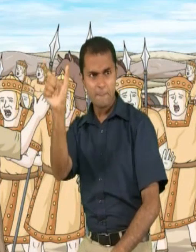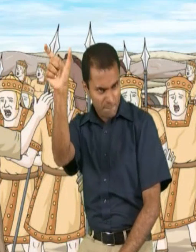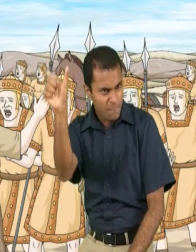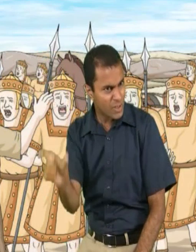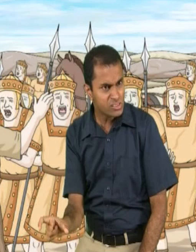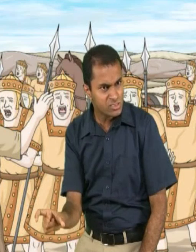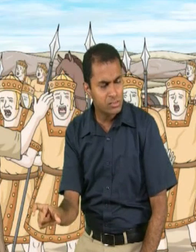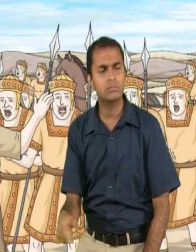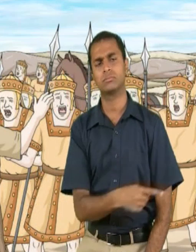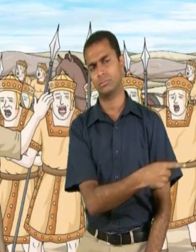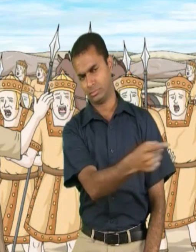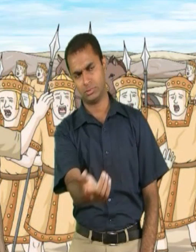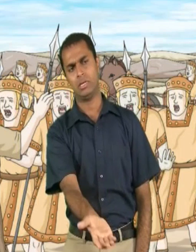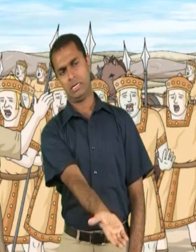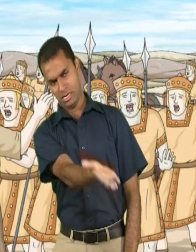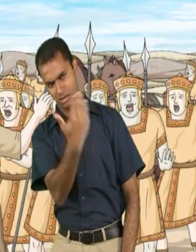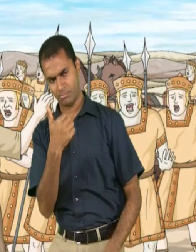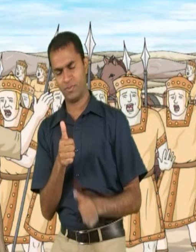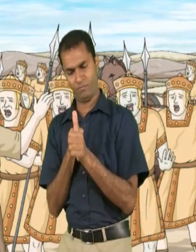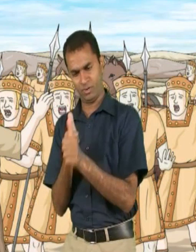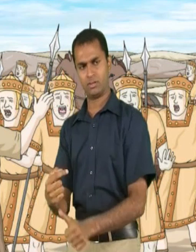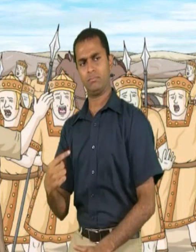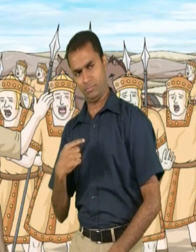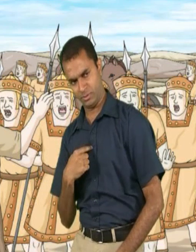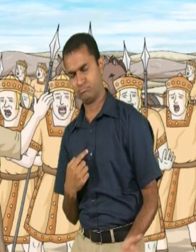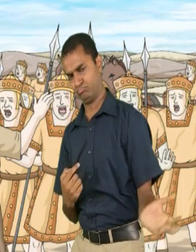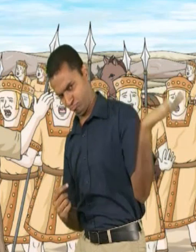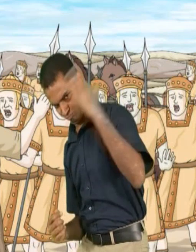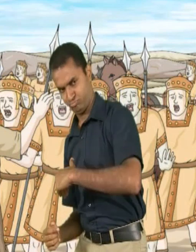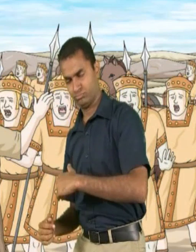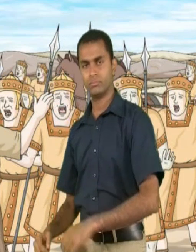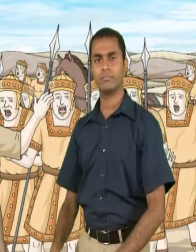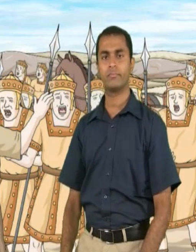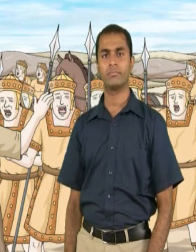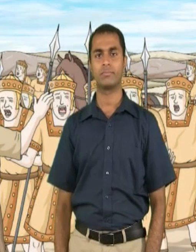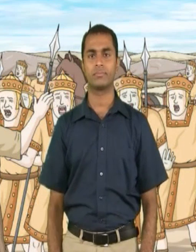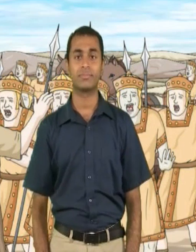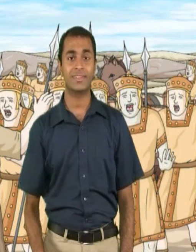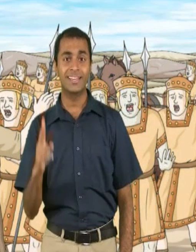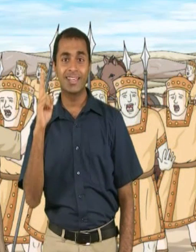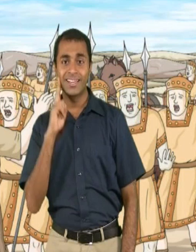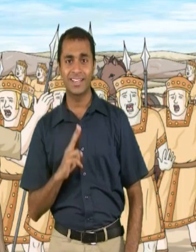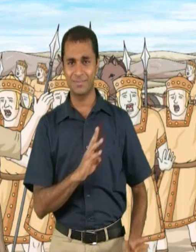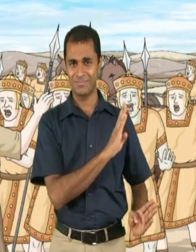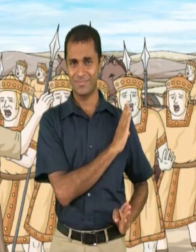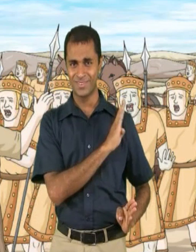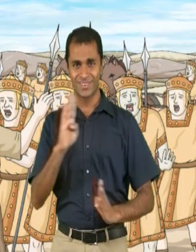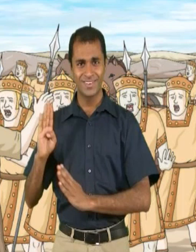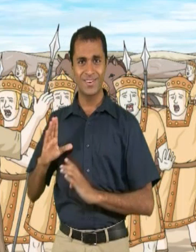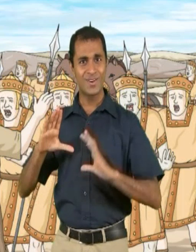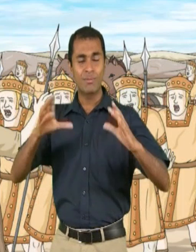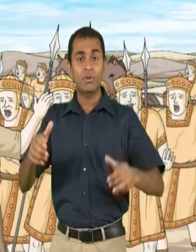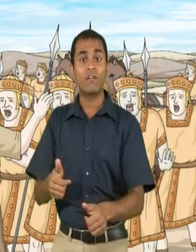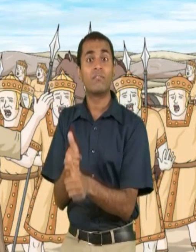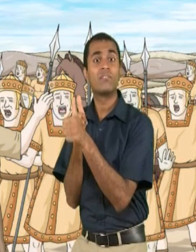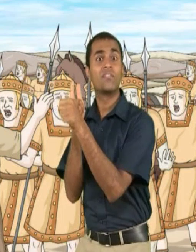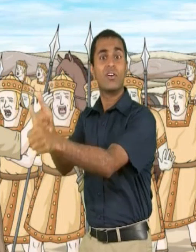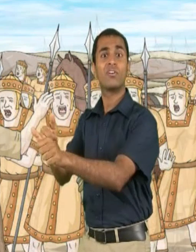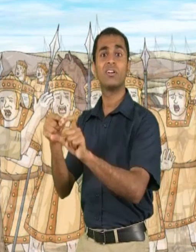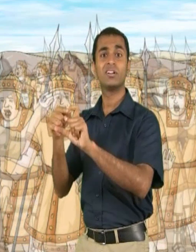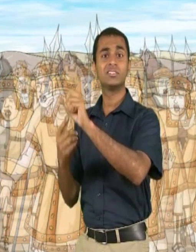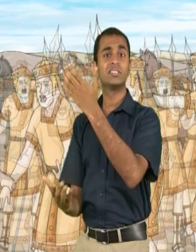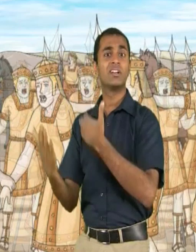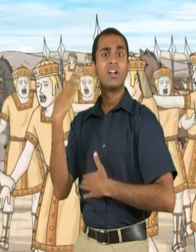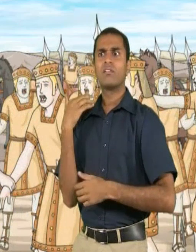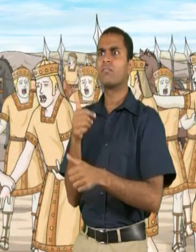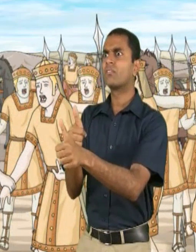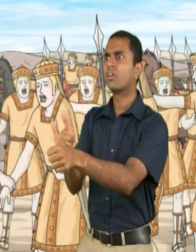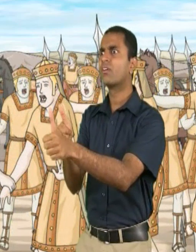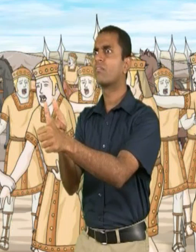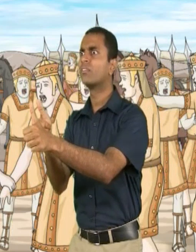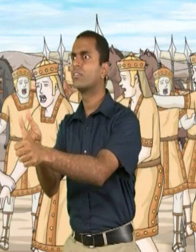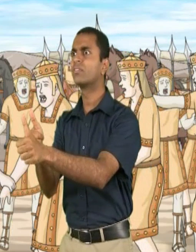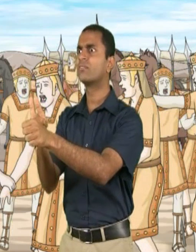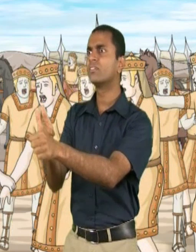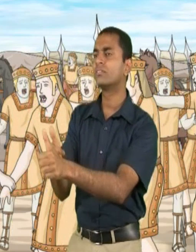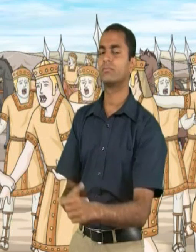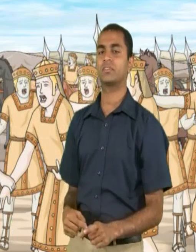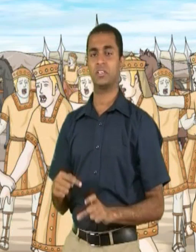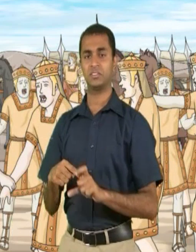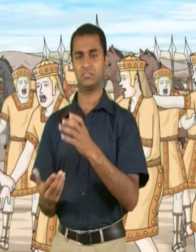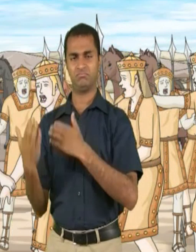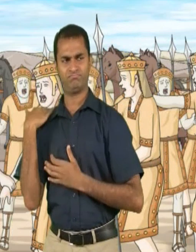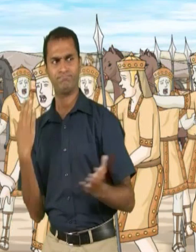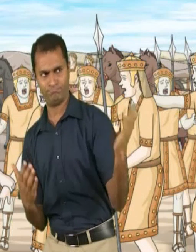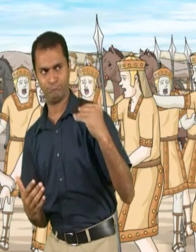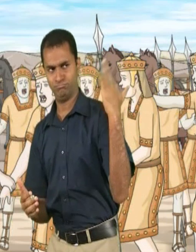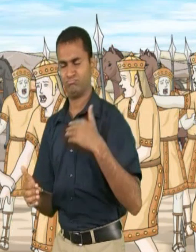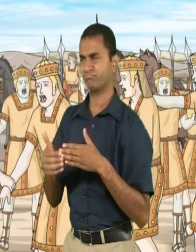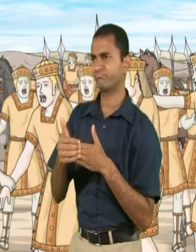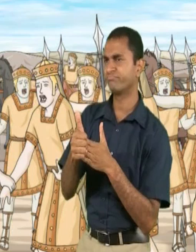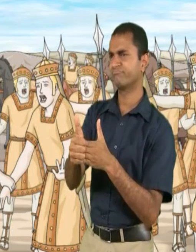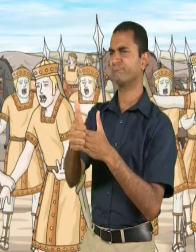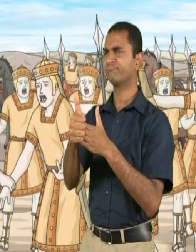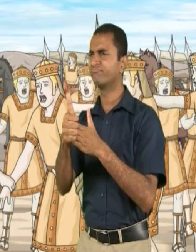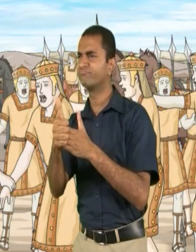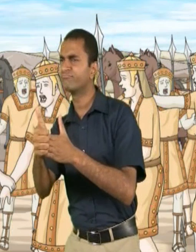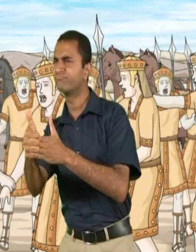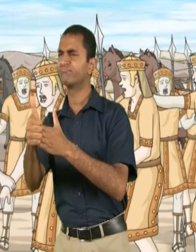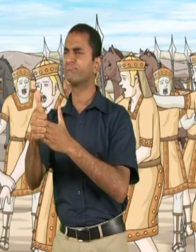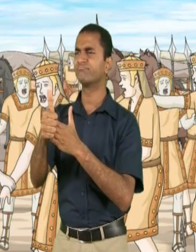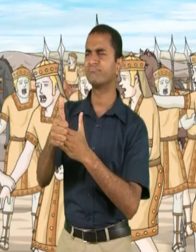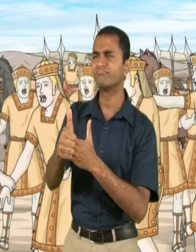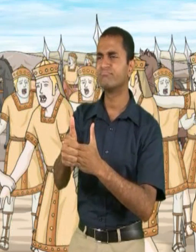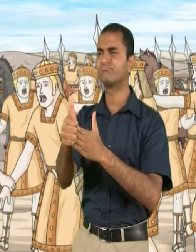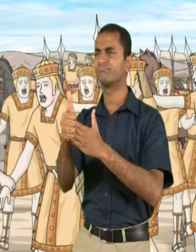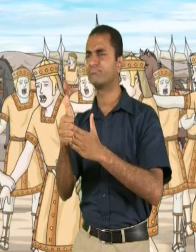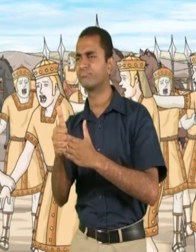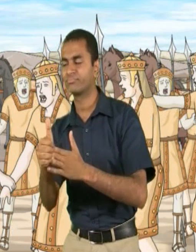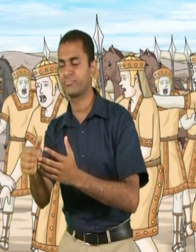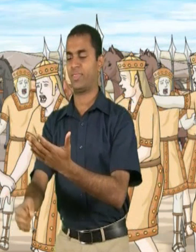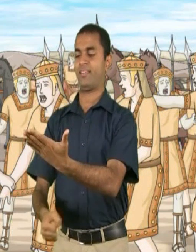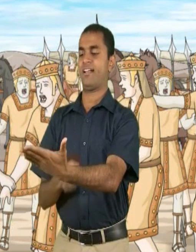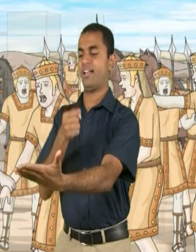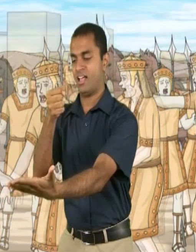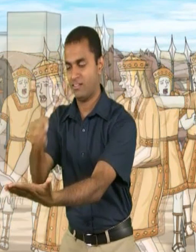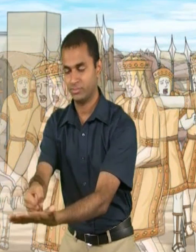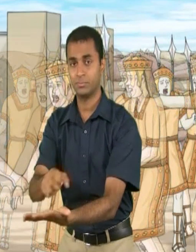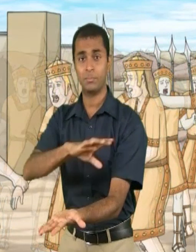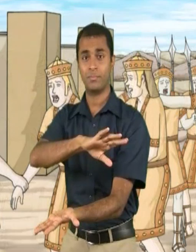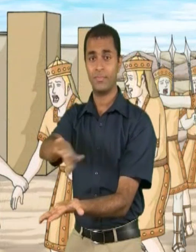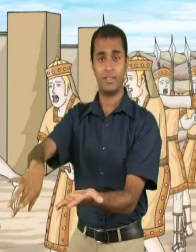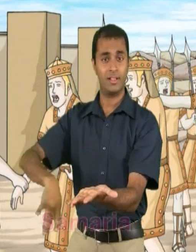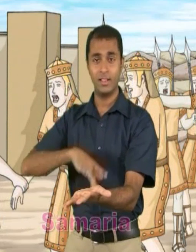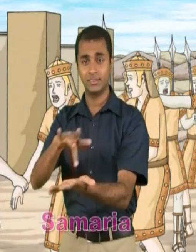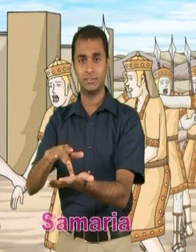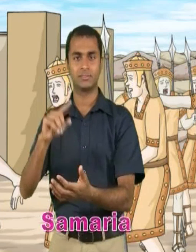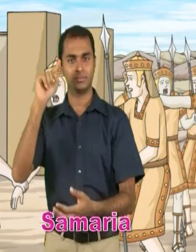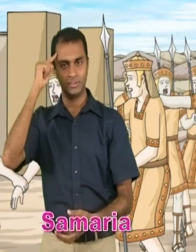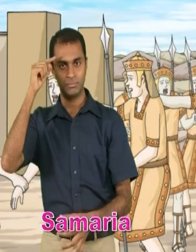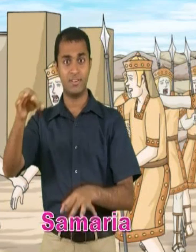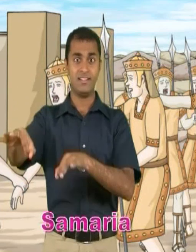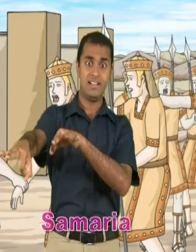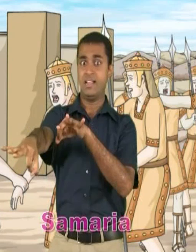Follow me, and I will take you to the man you are seeking.”